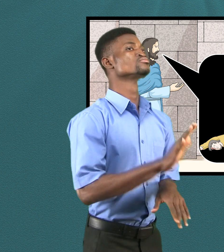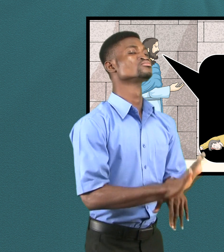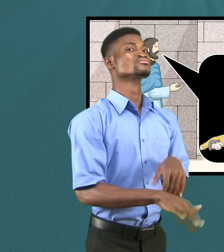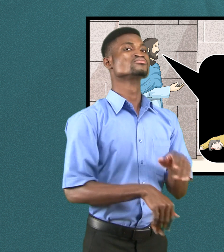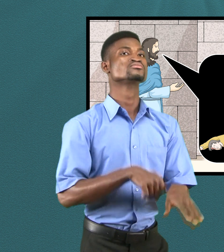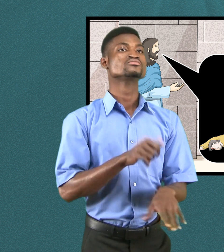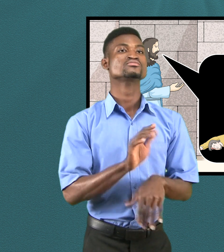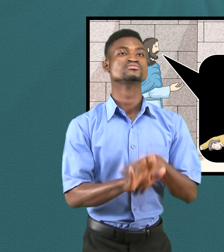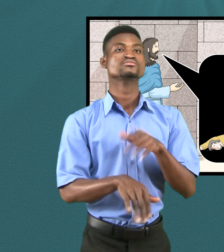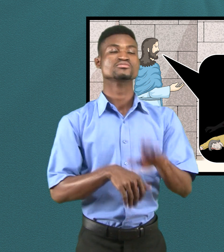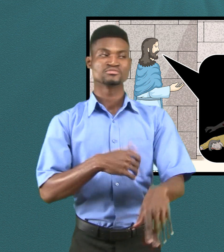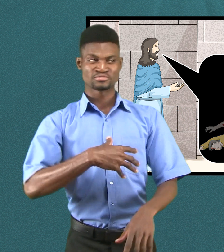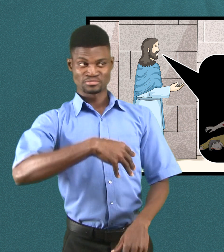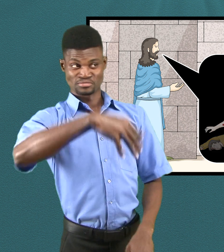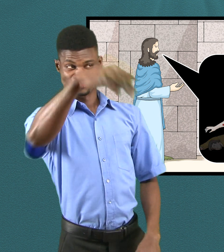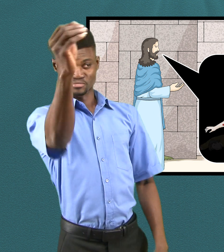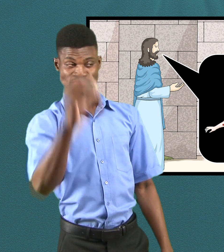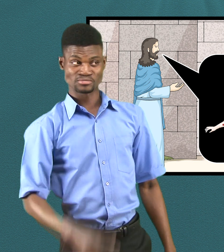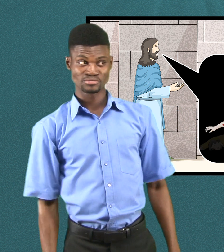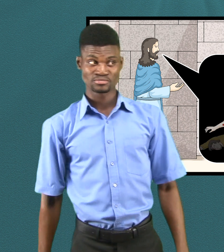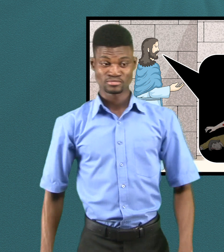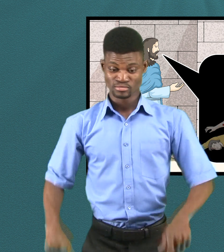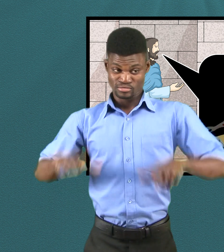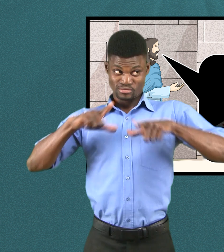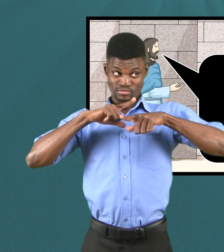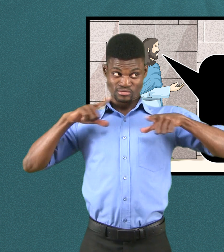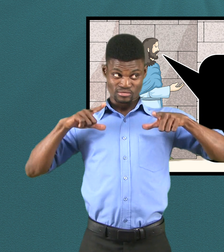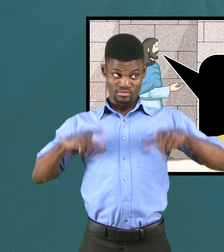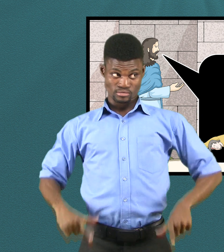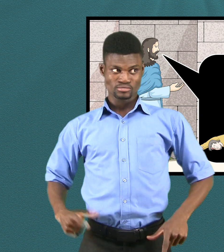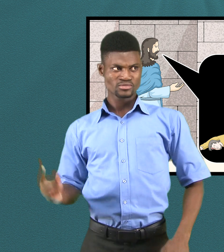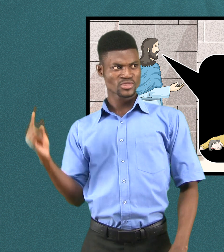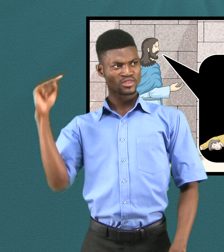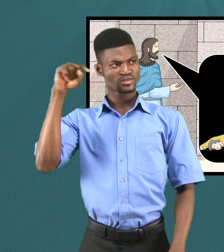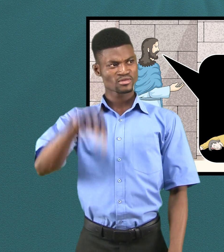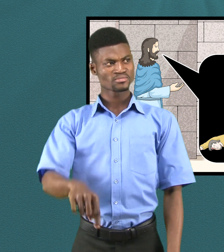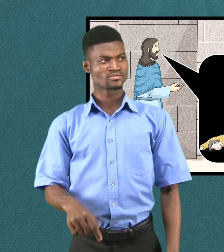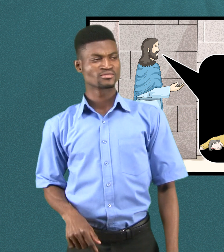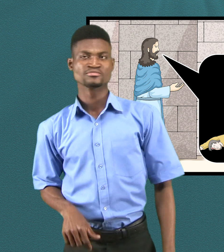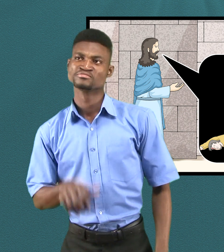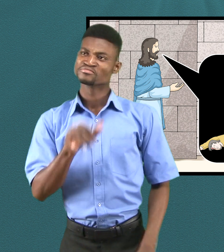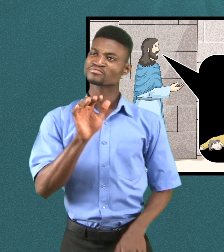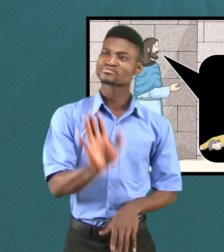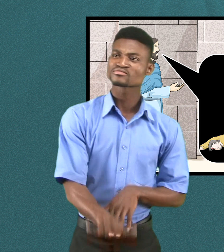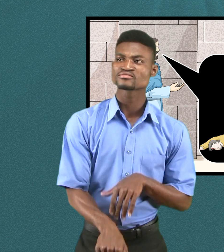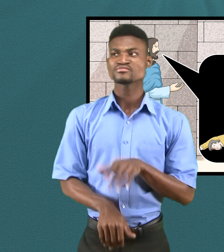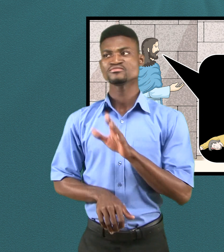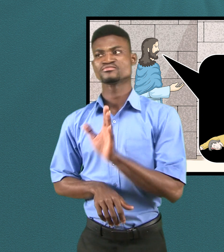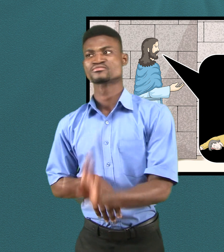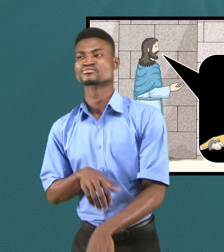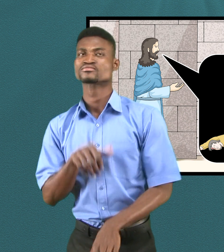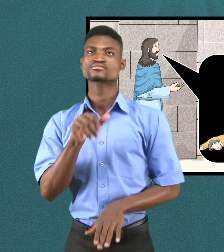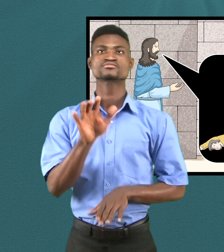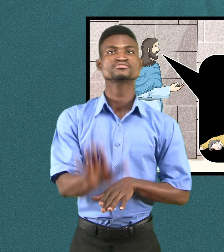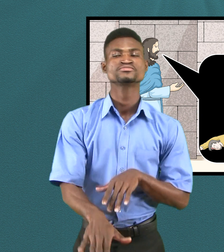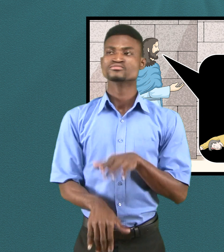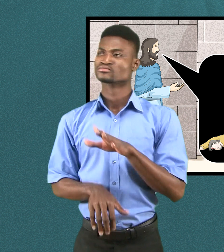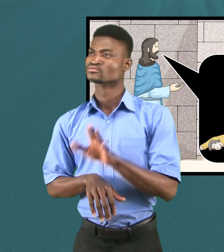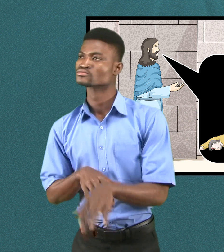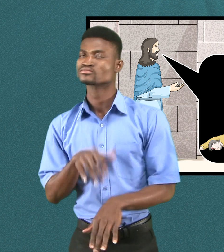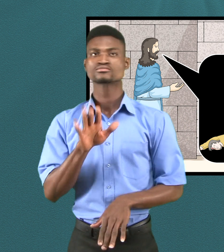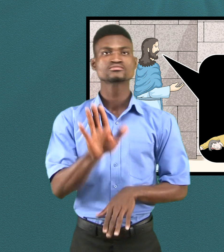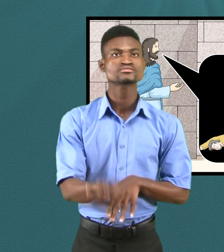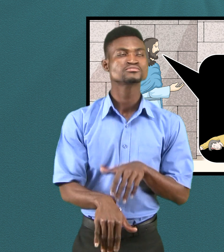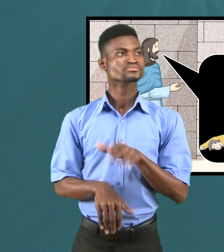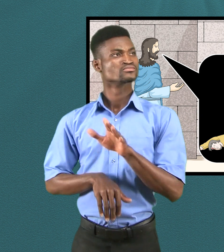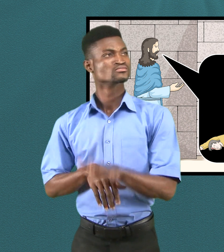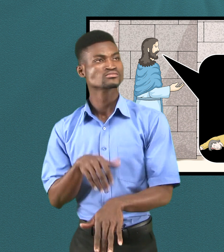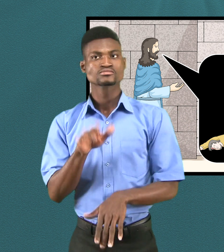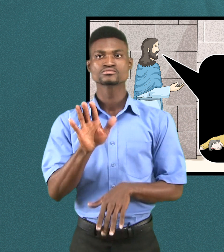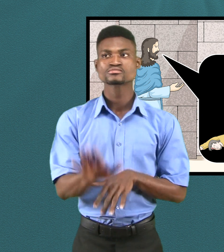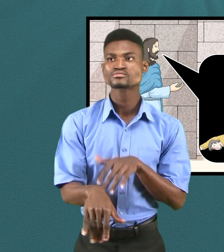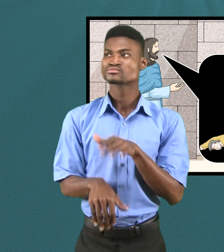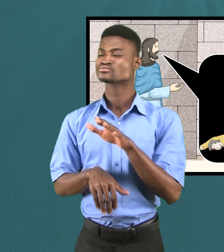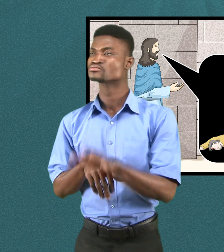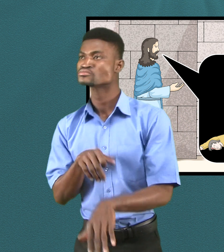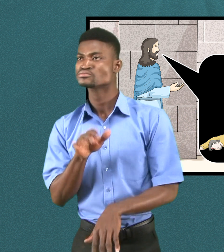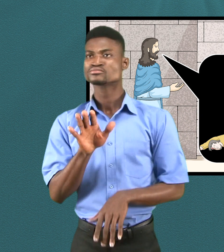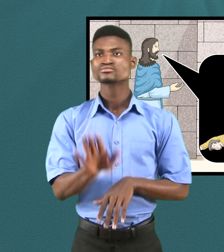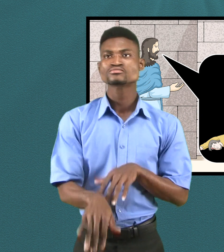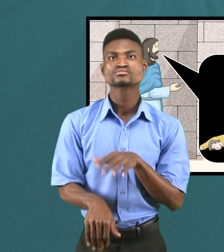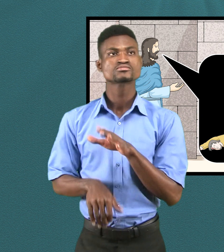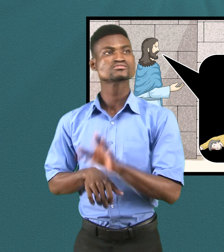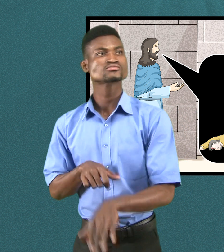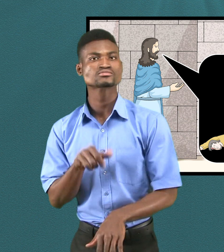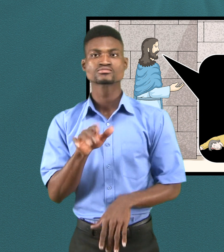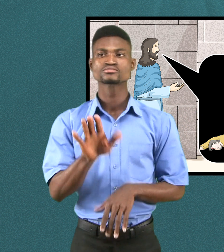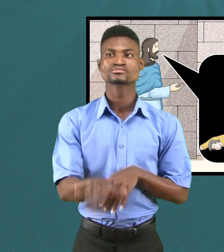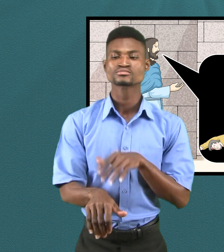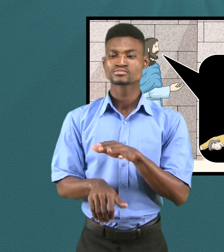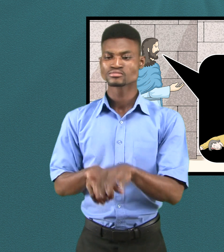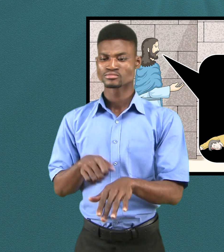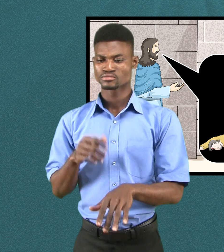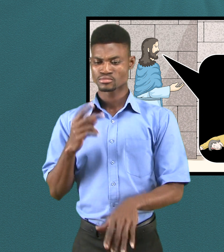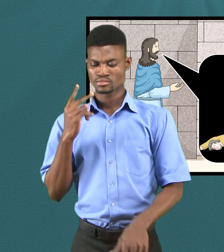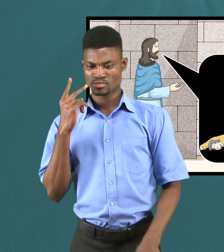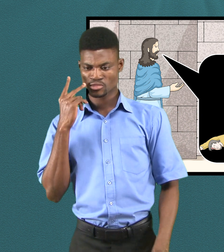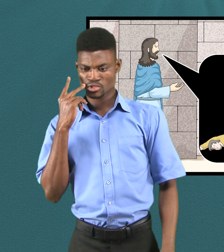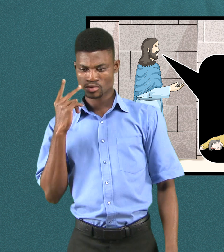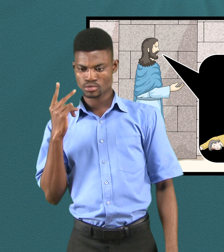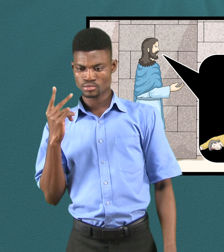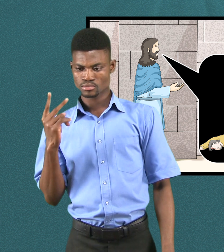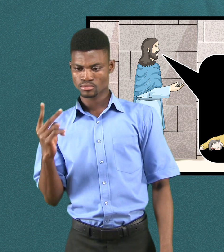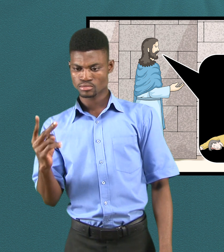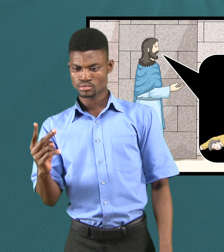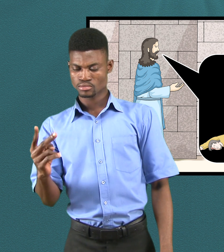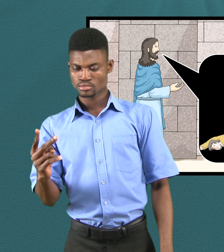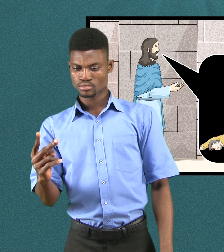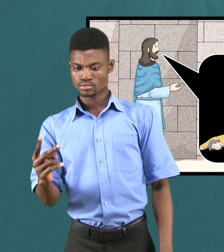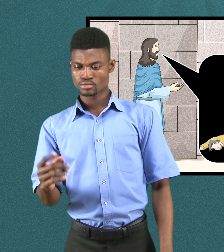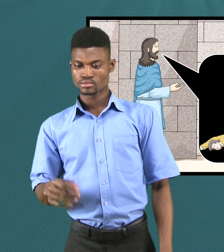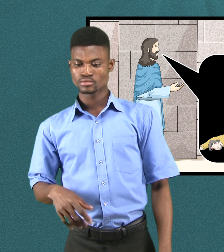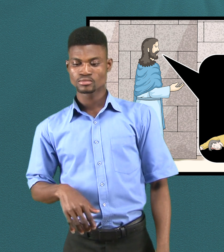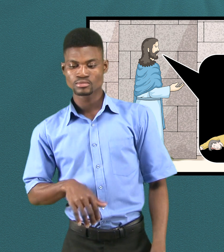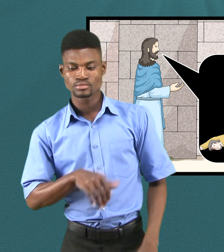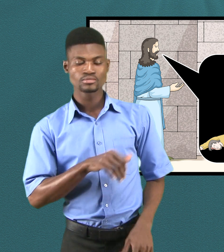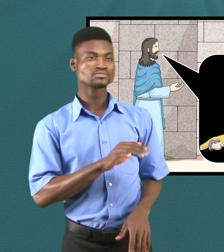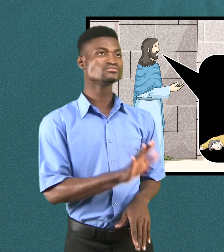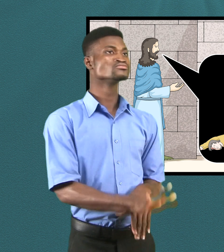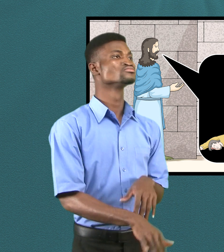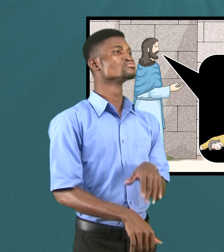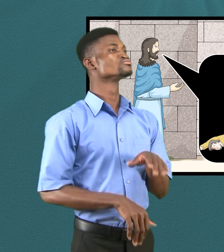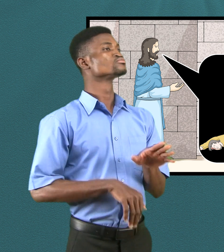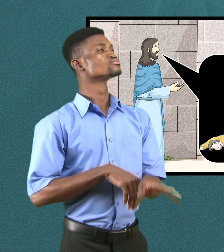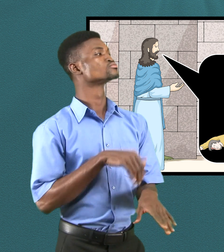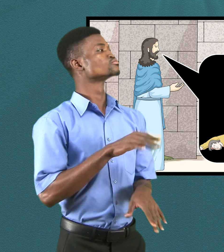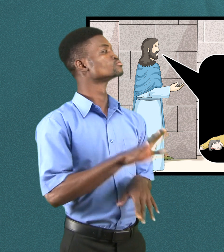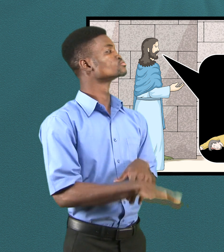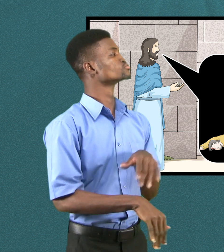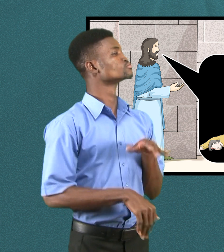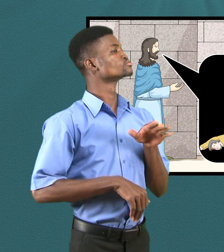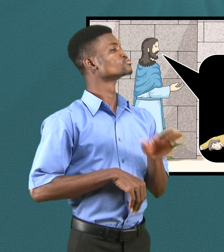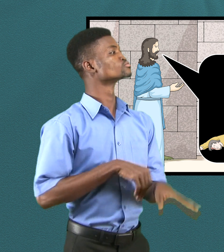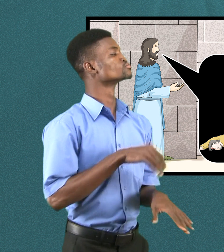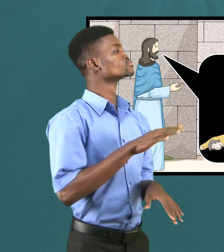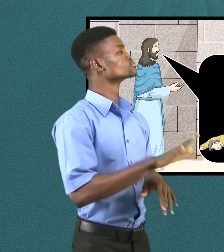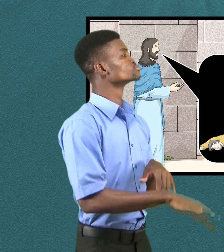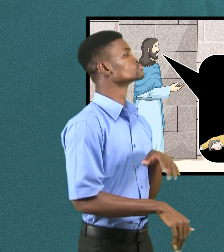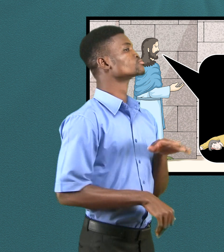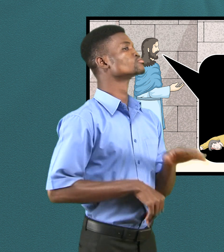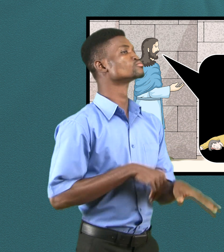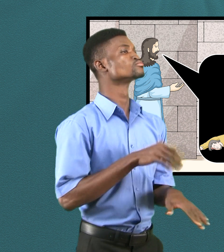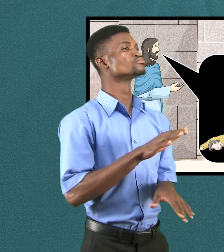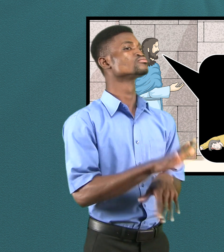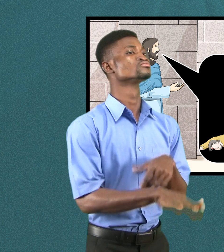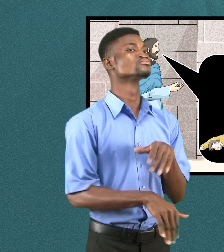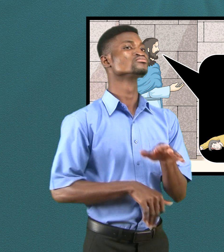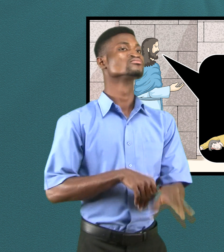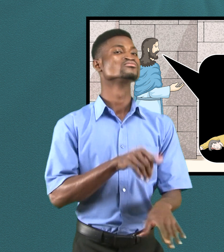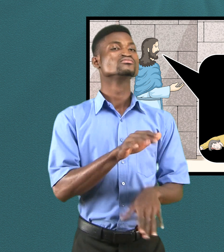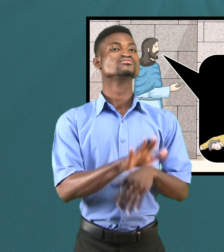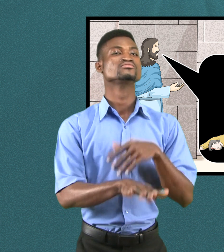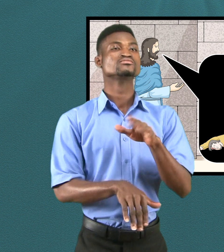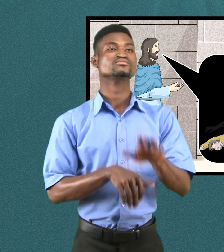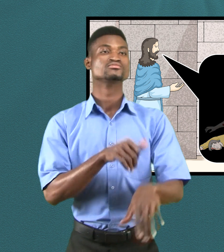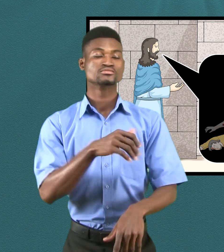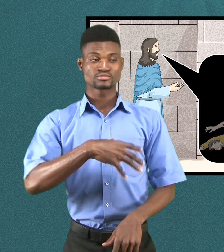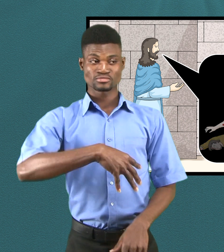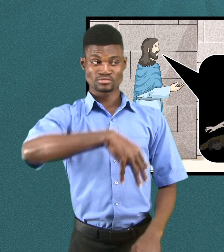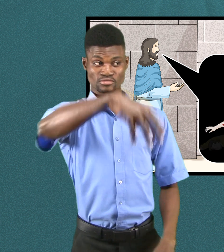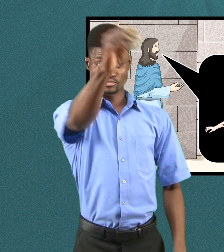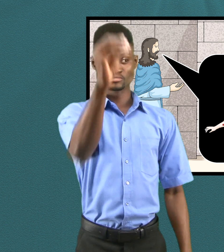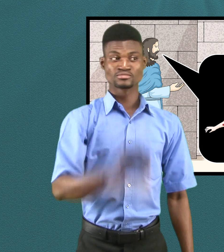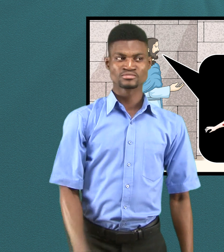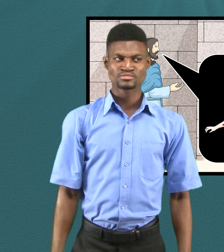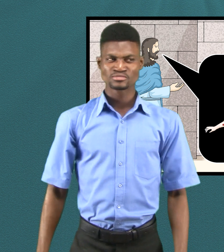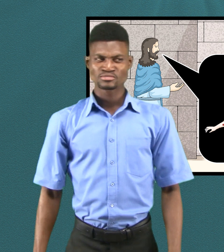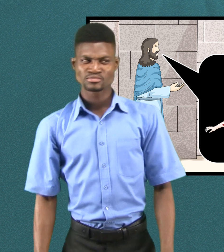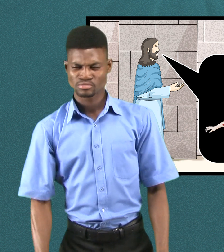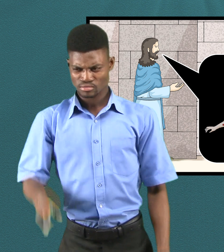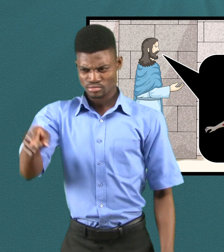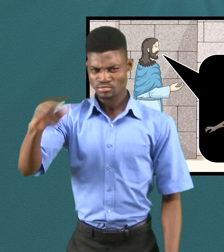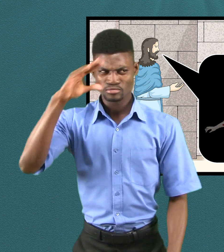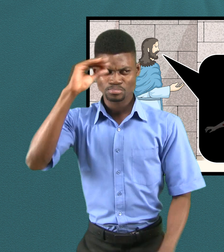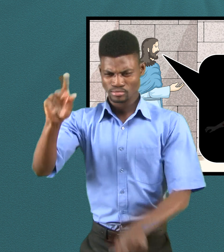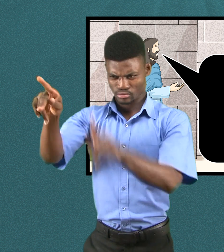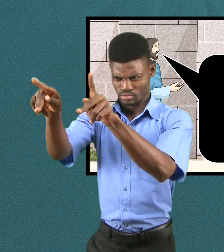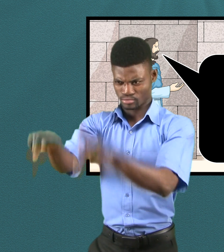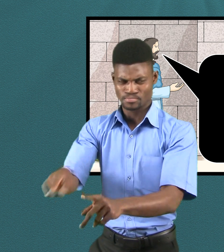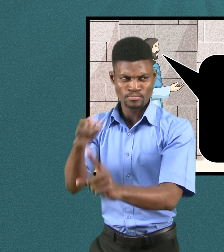So too, when a Levite came to that spot and saw him, he passed by on the other side.